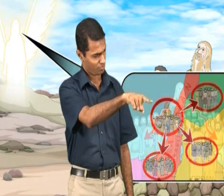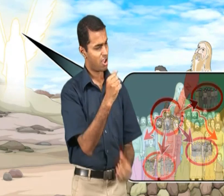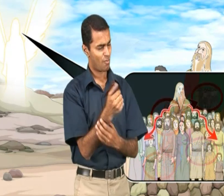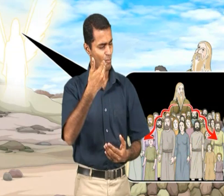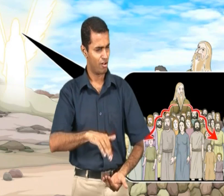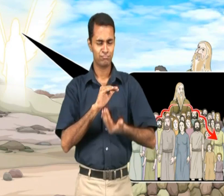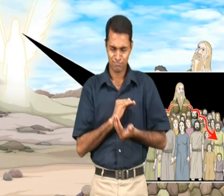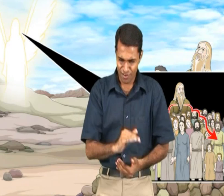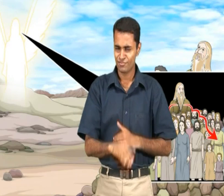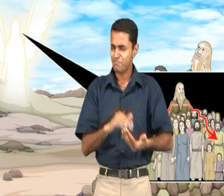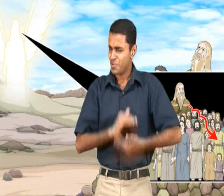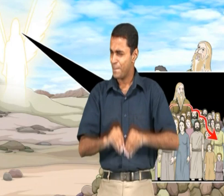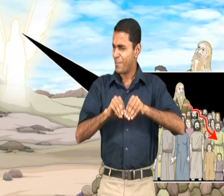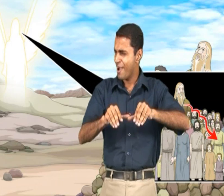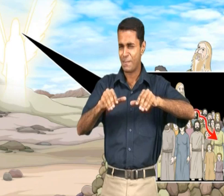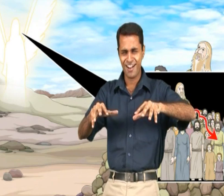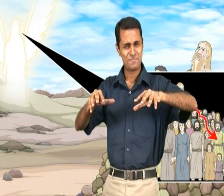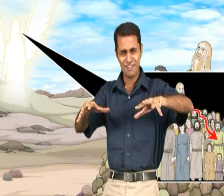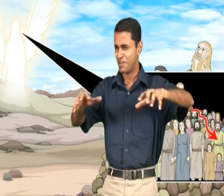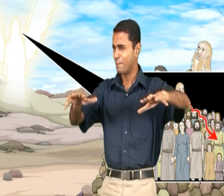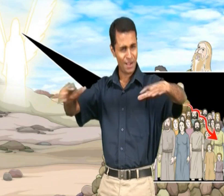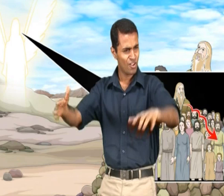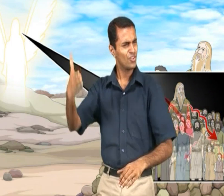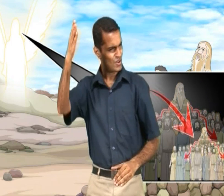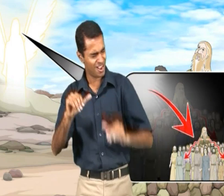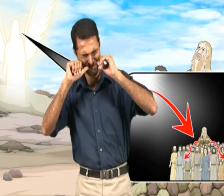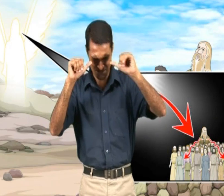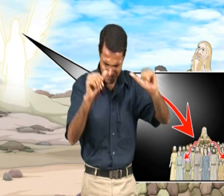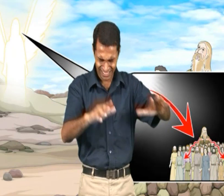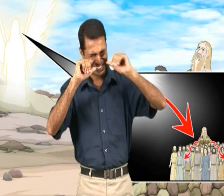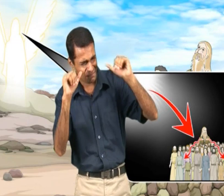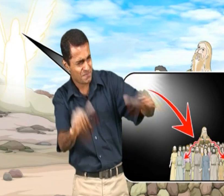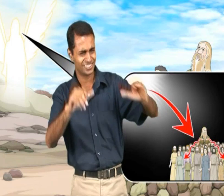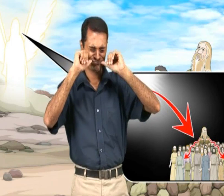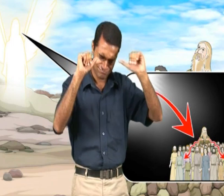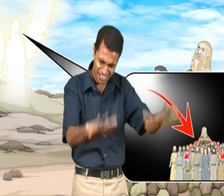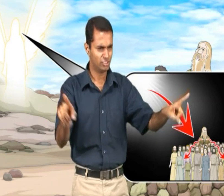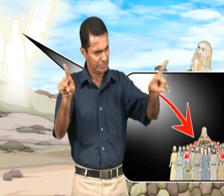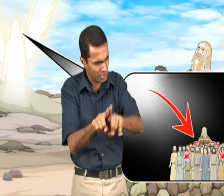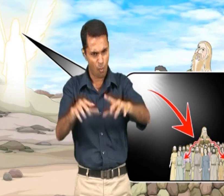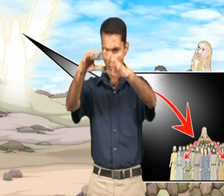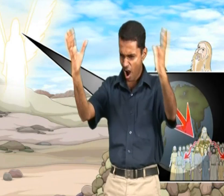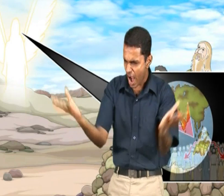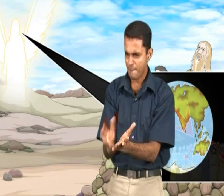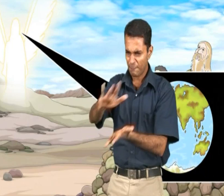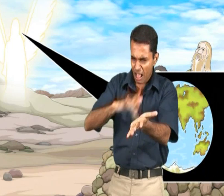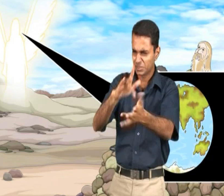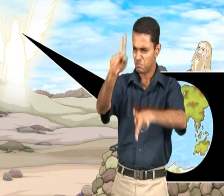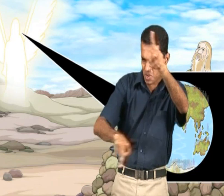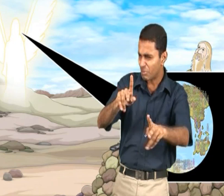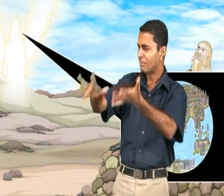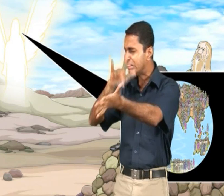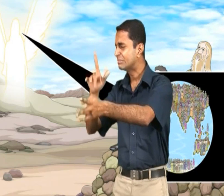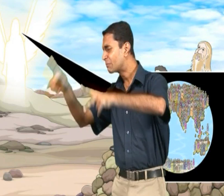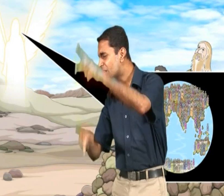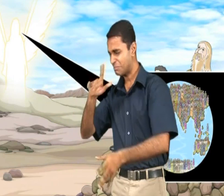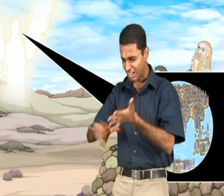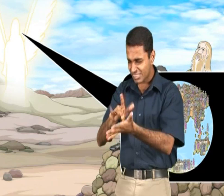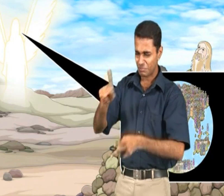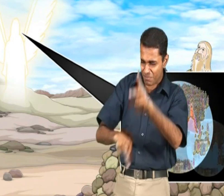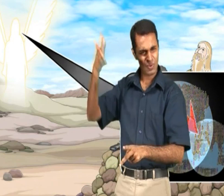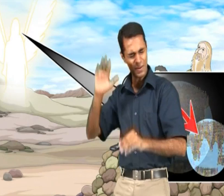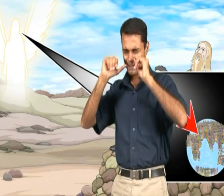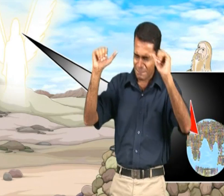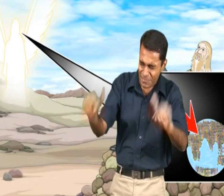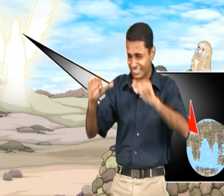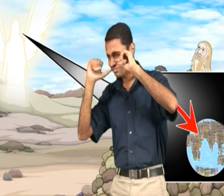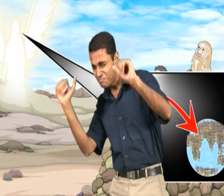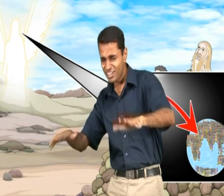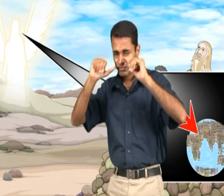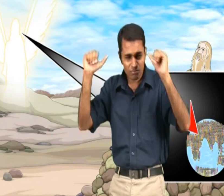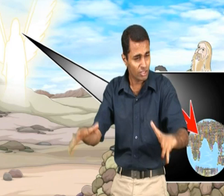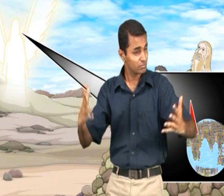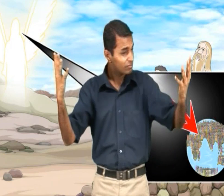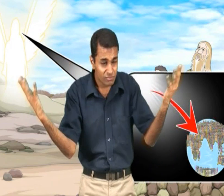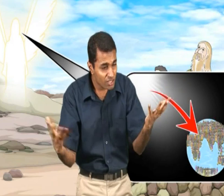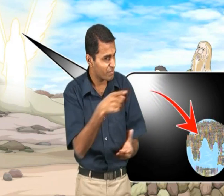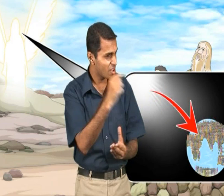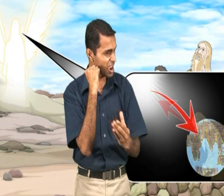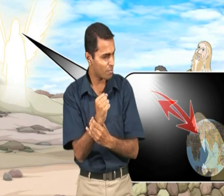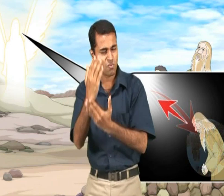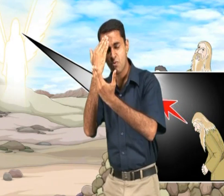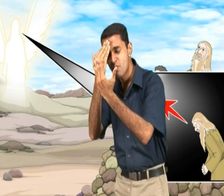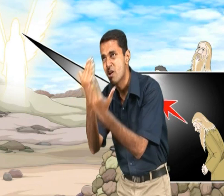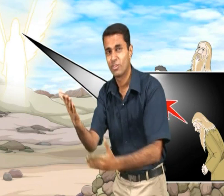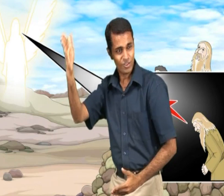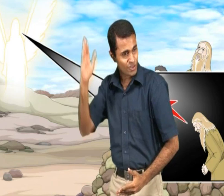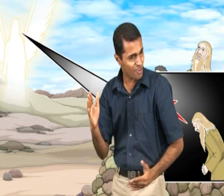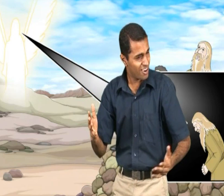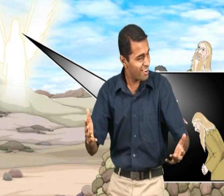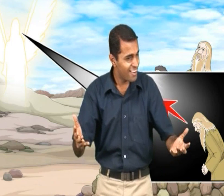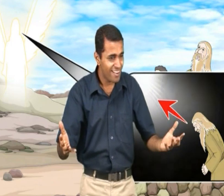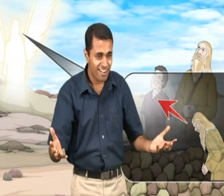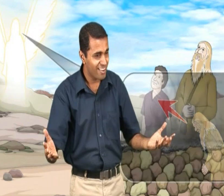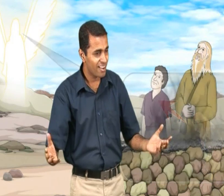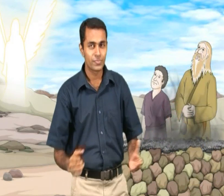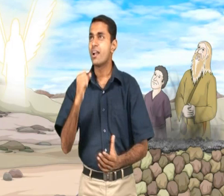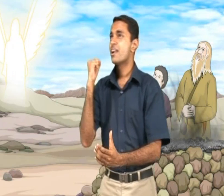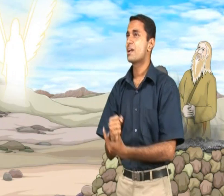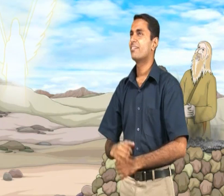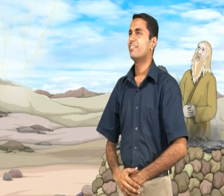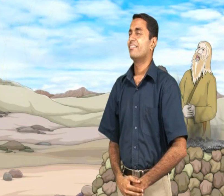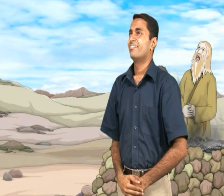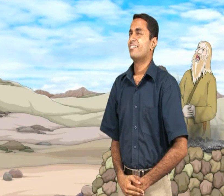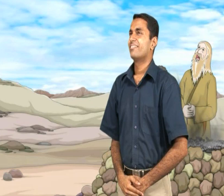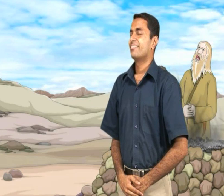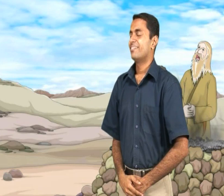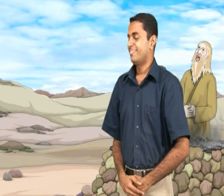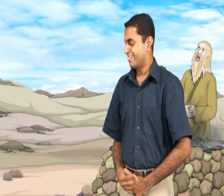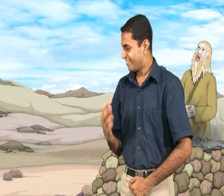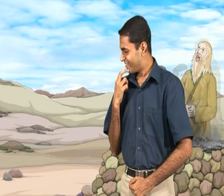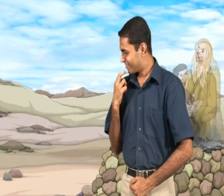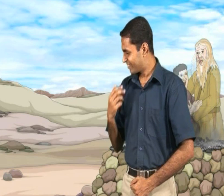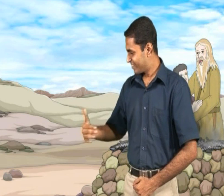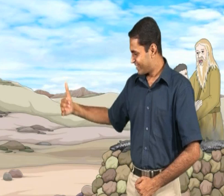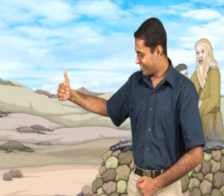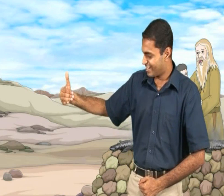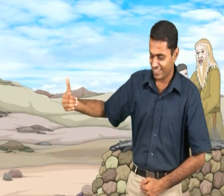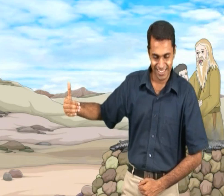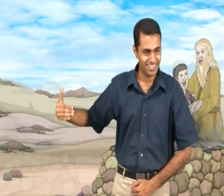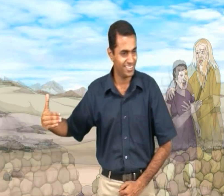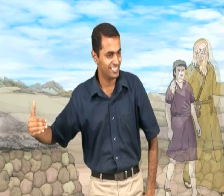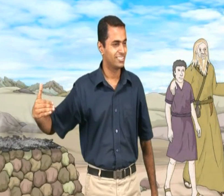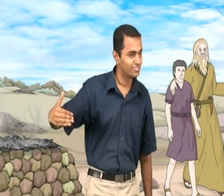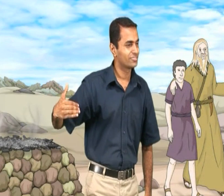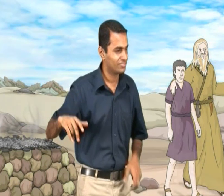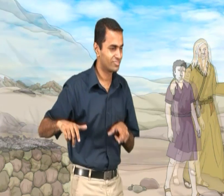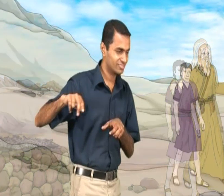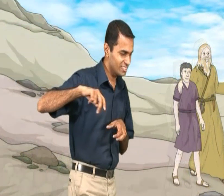And through your offspring all nations of the earth will be blessed, because you have obeyed My voice.”